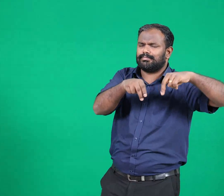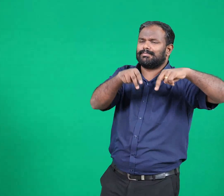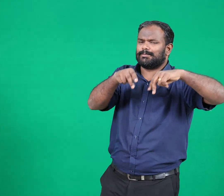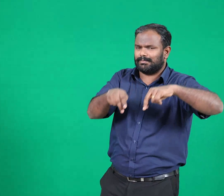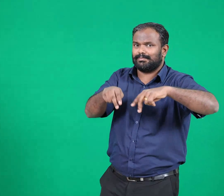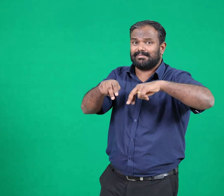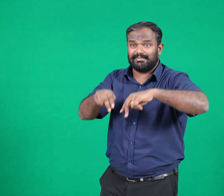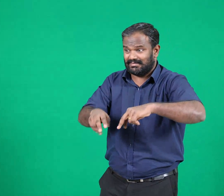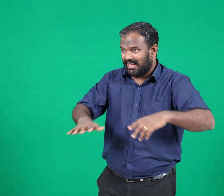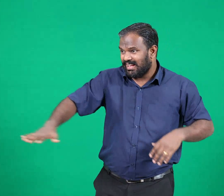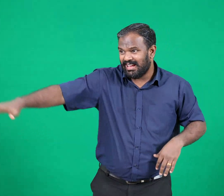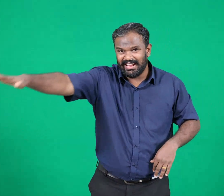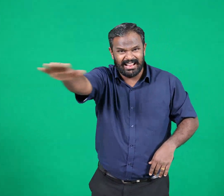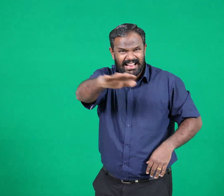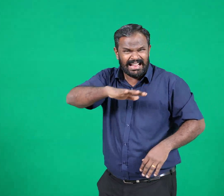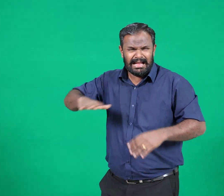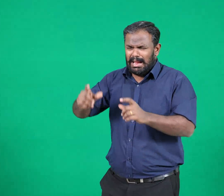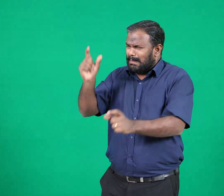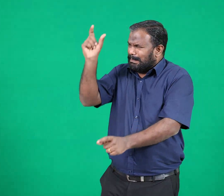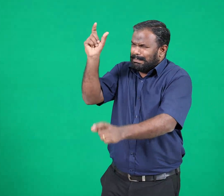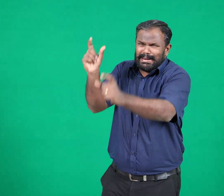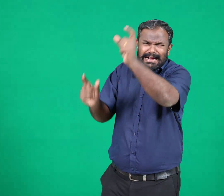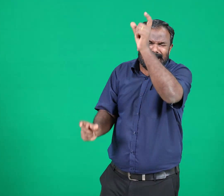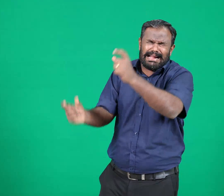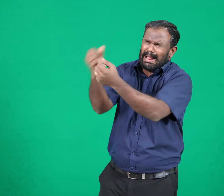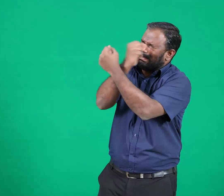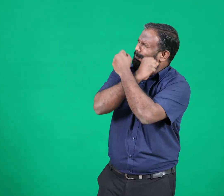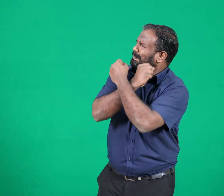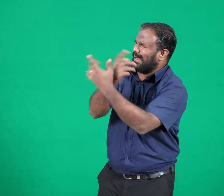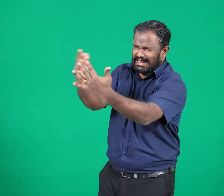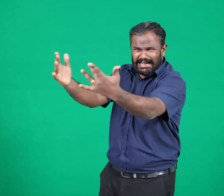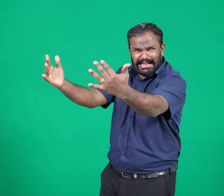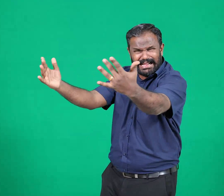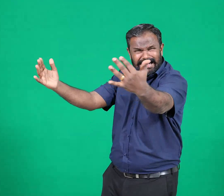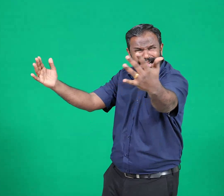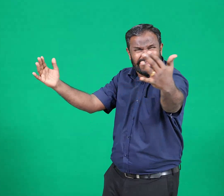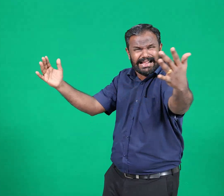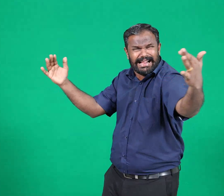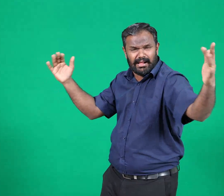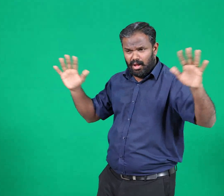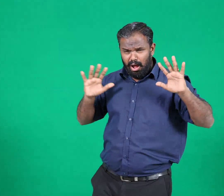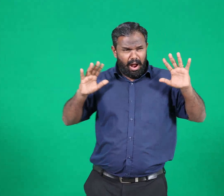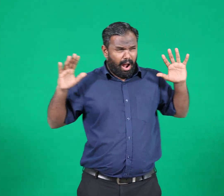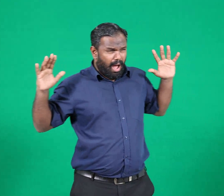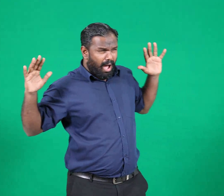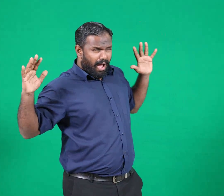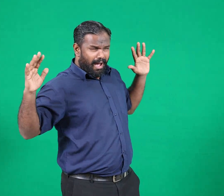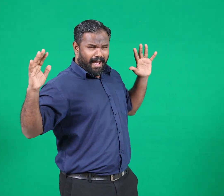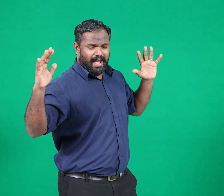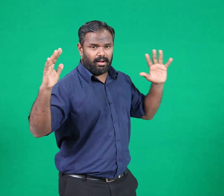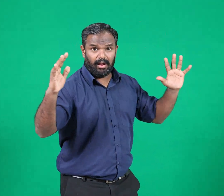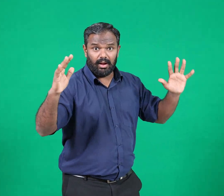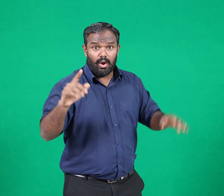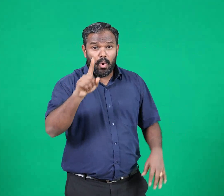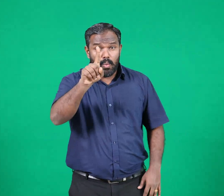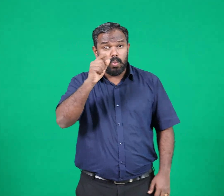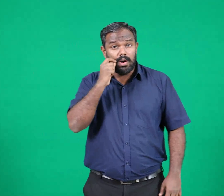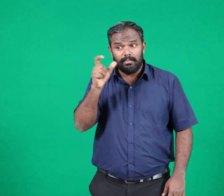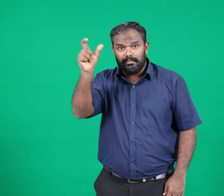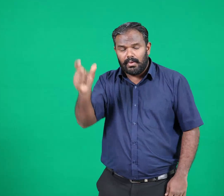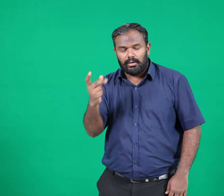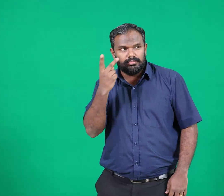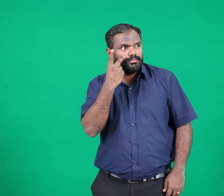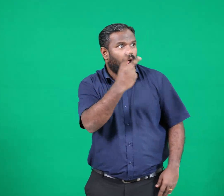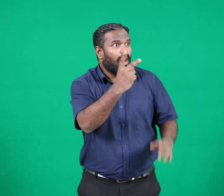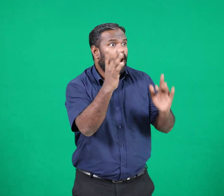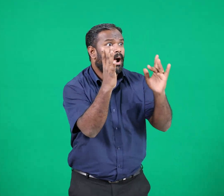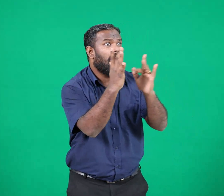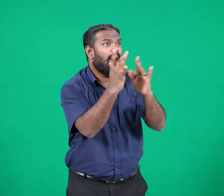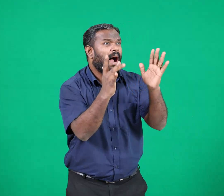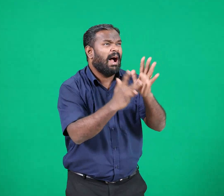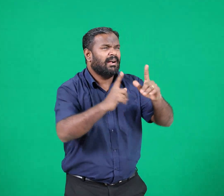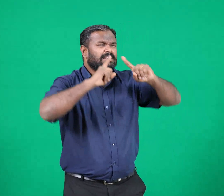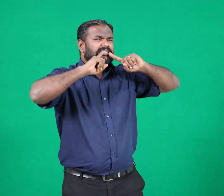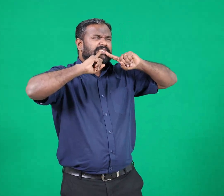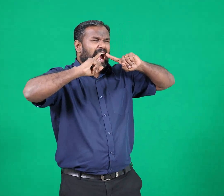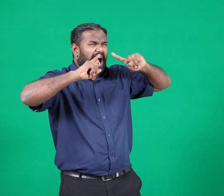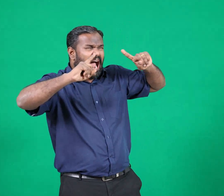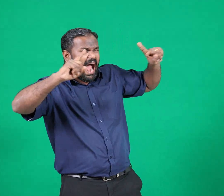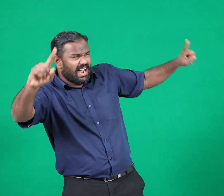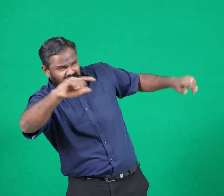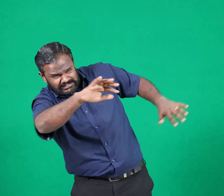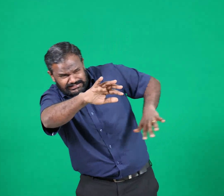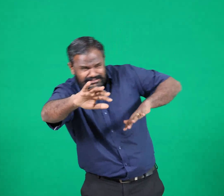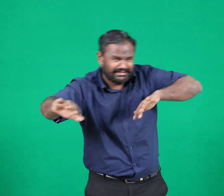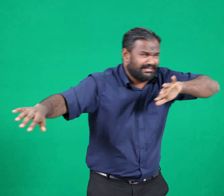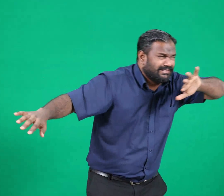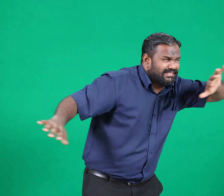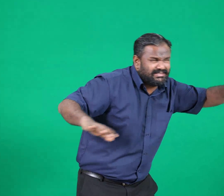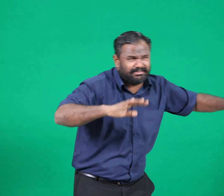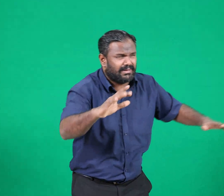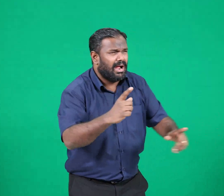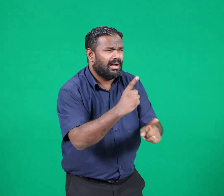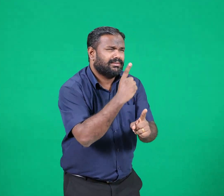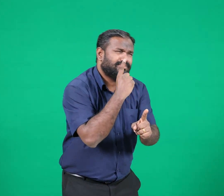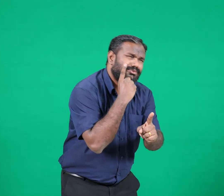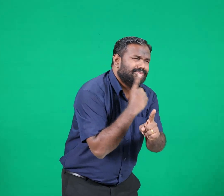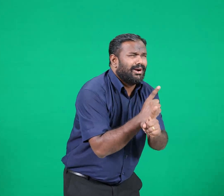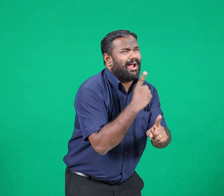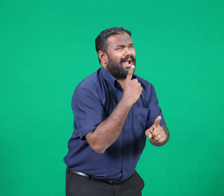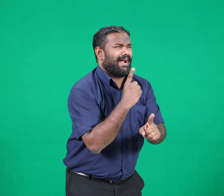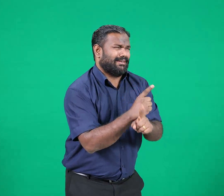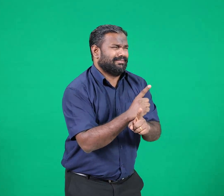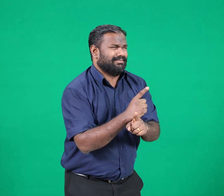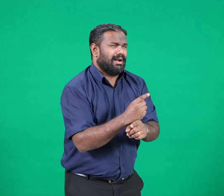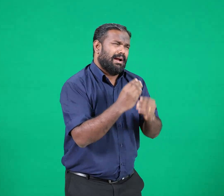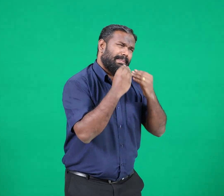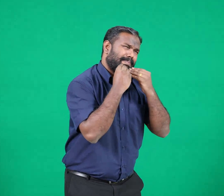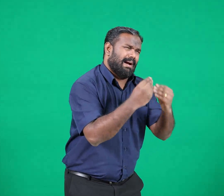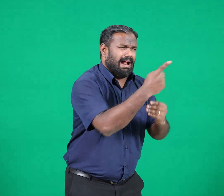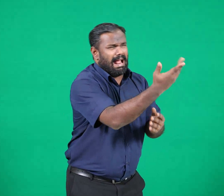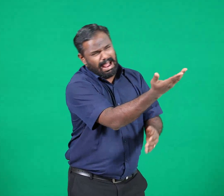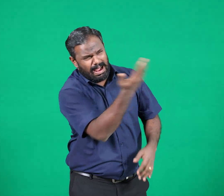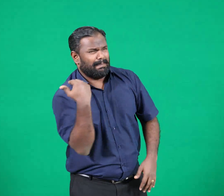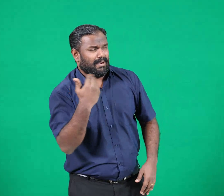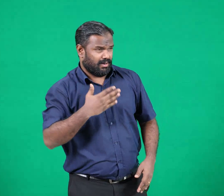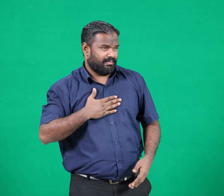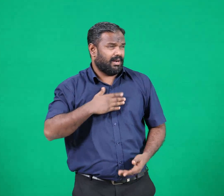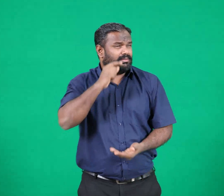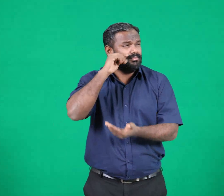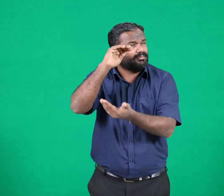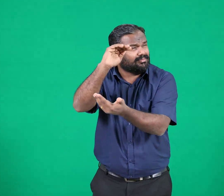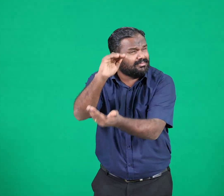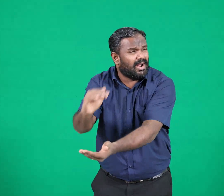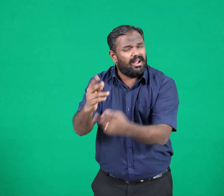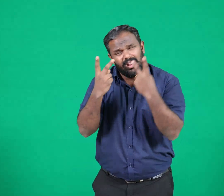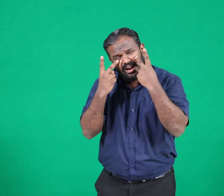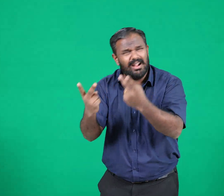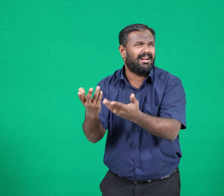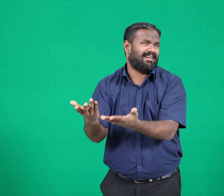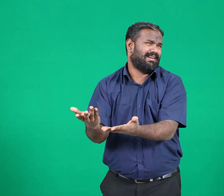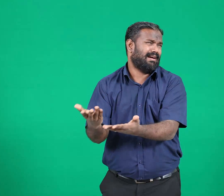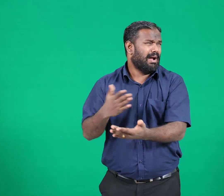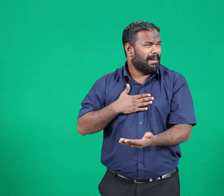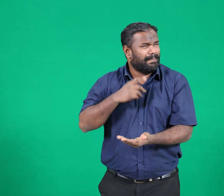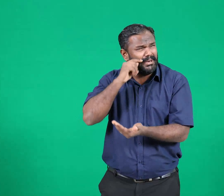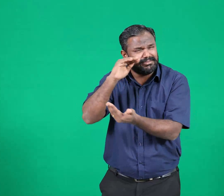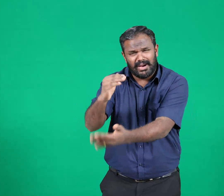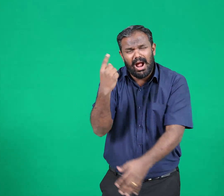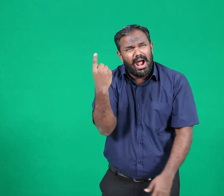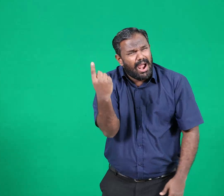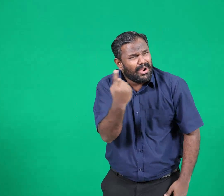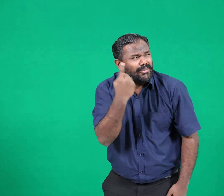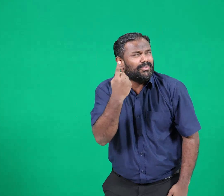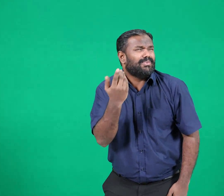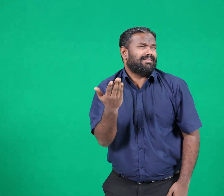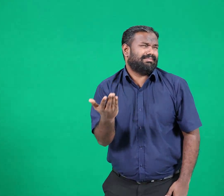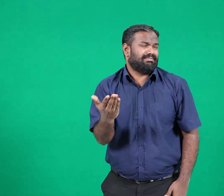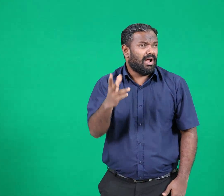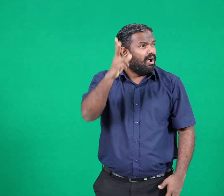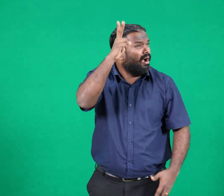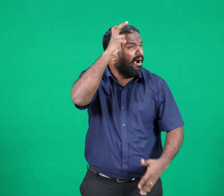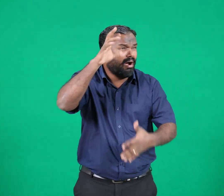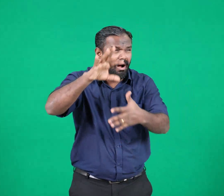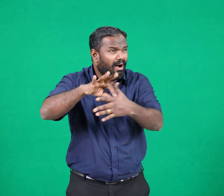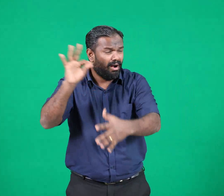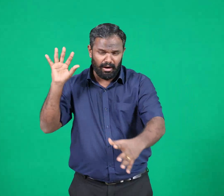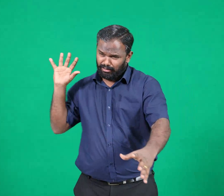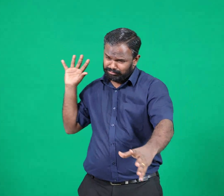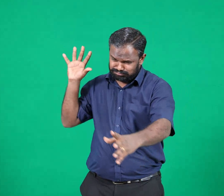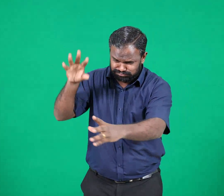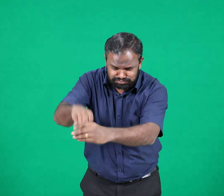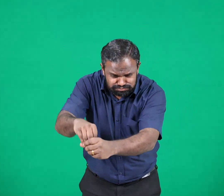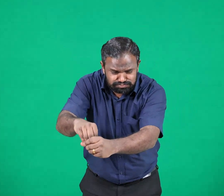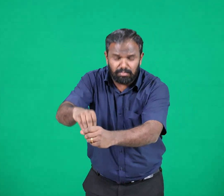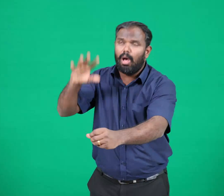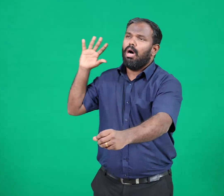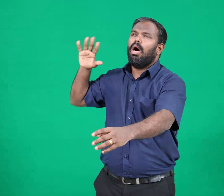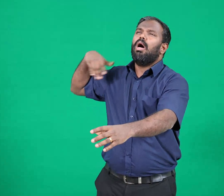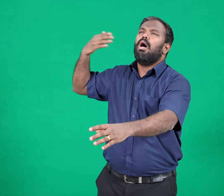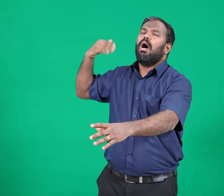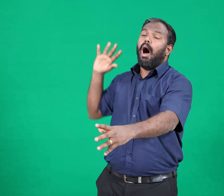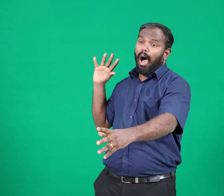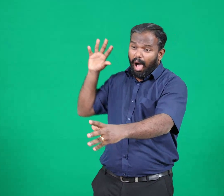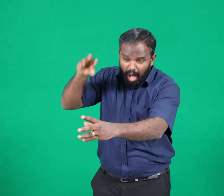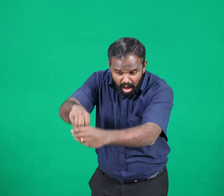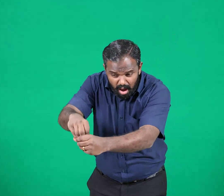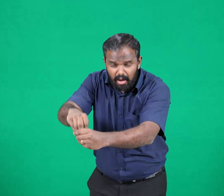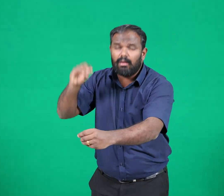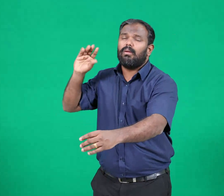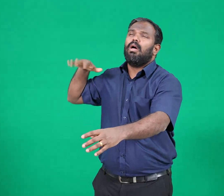Suddenly a man in the crowd cried out, "Teacher, I beg You to look at my son, for he is my only child.